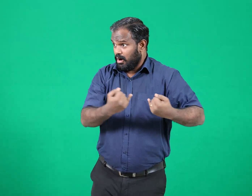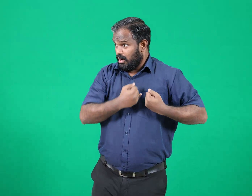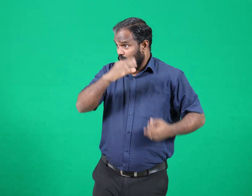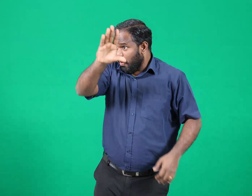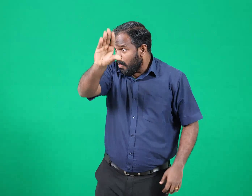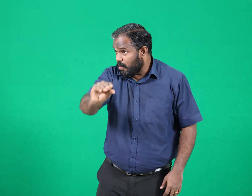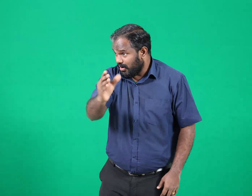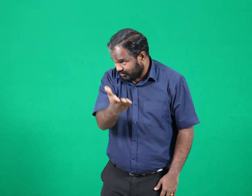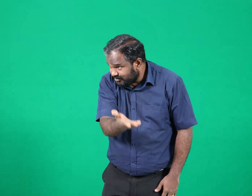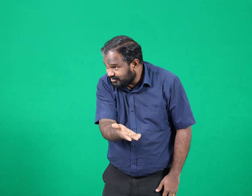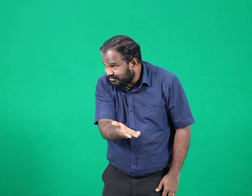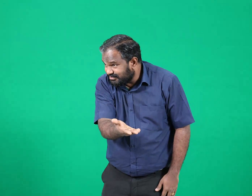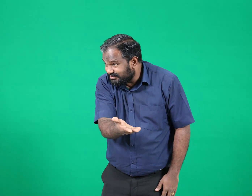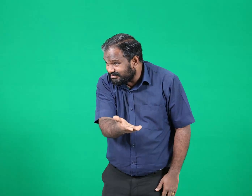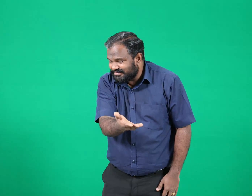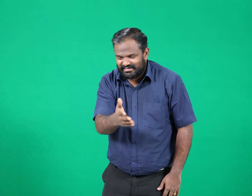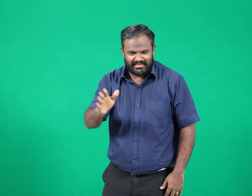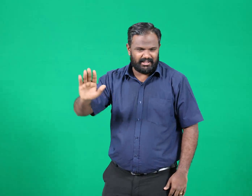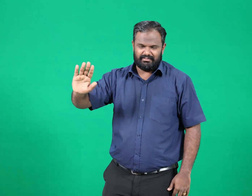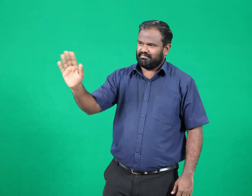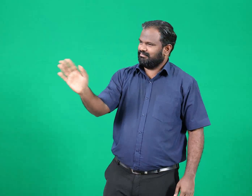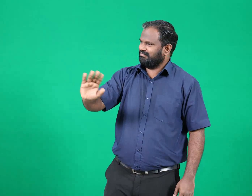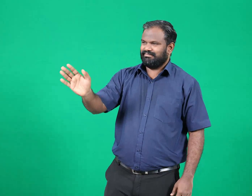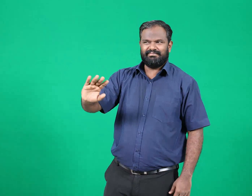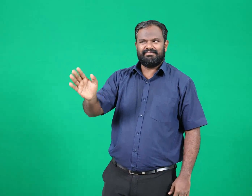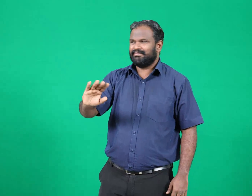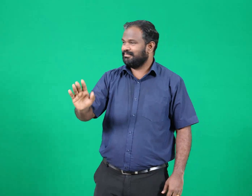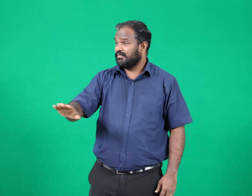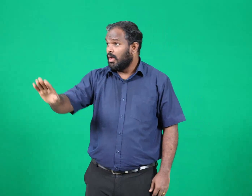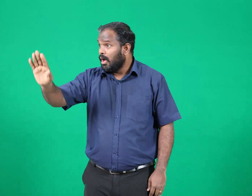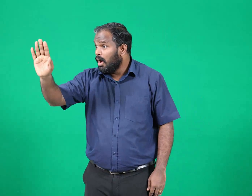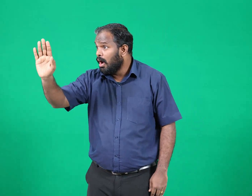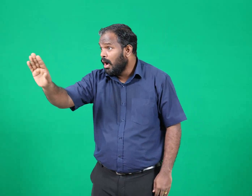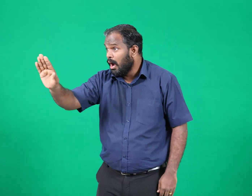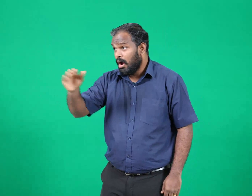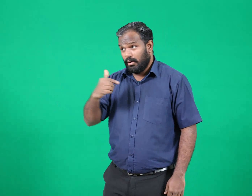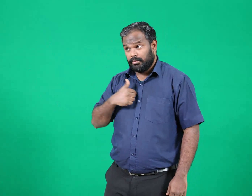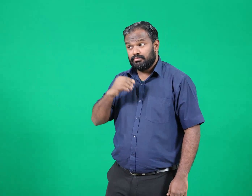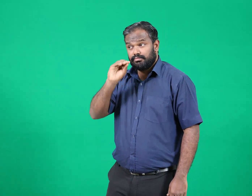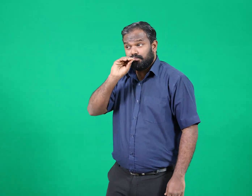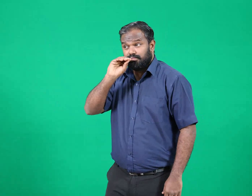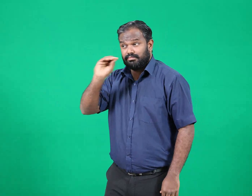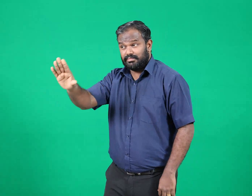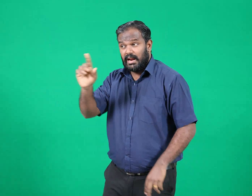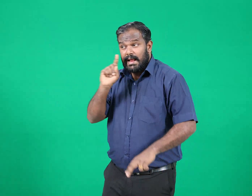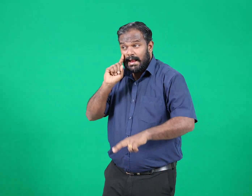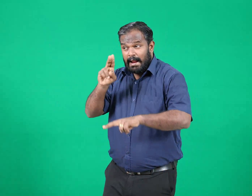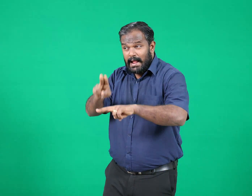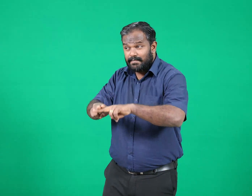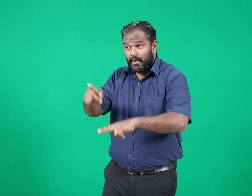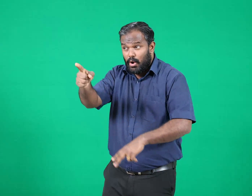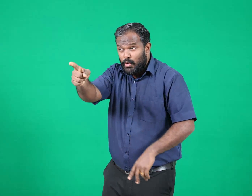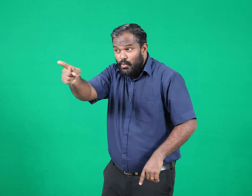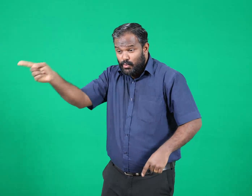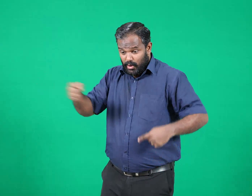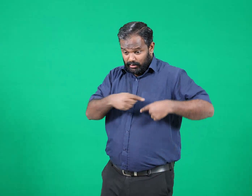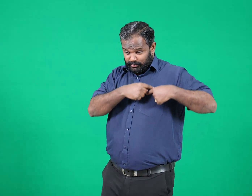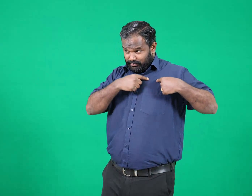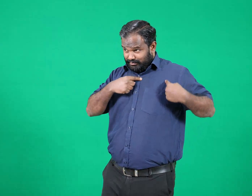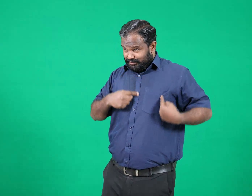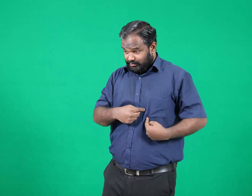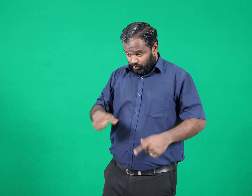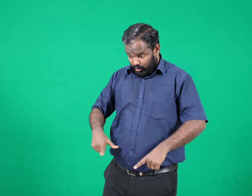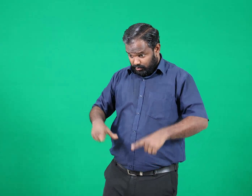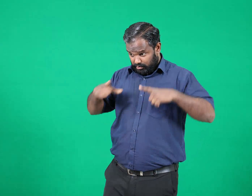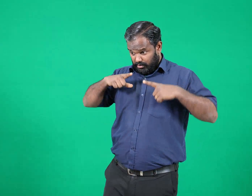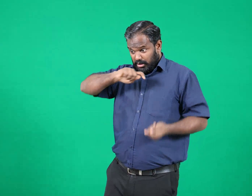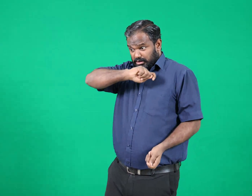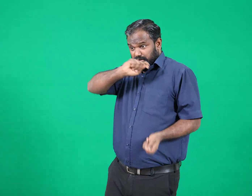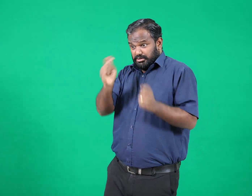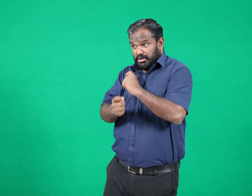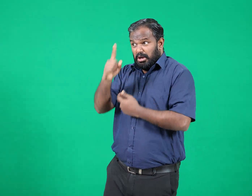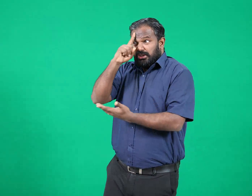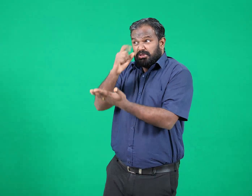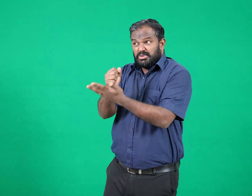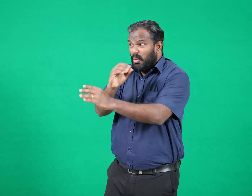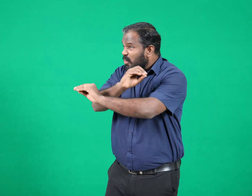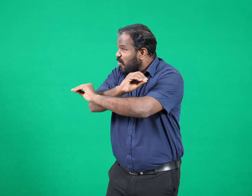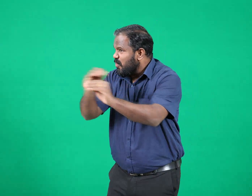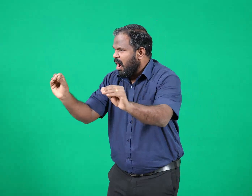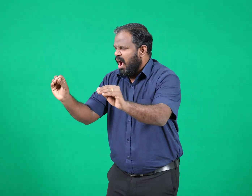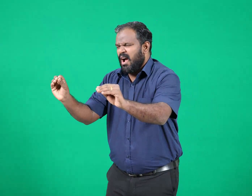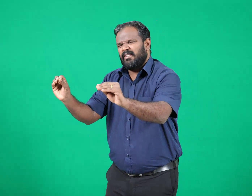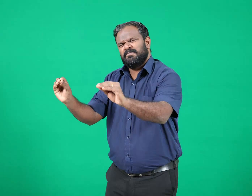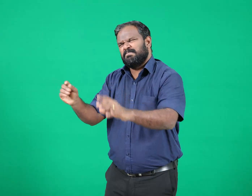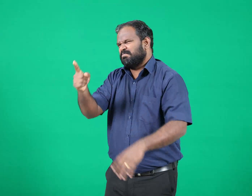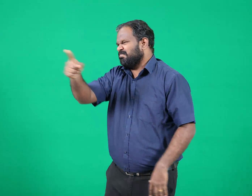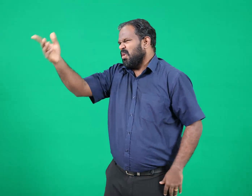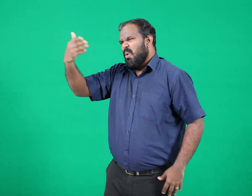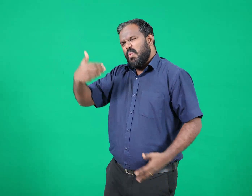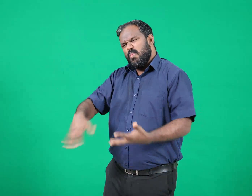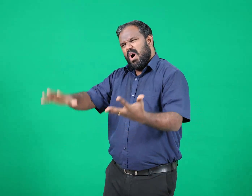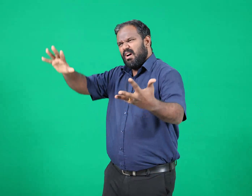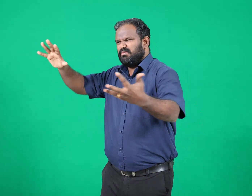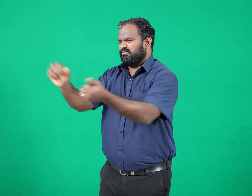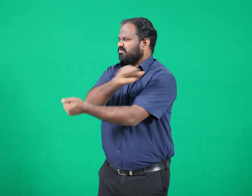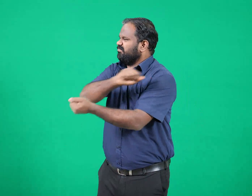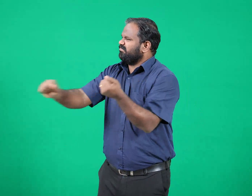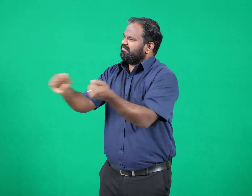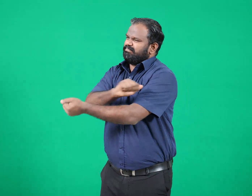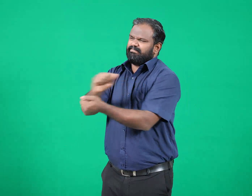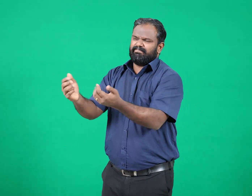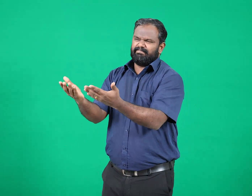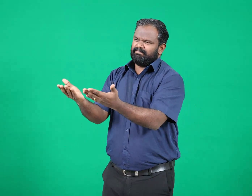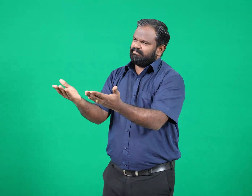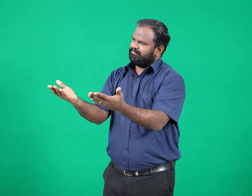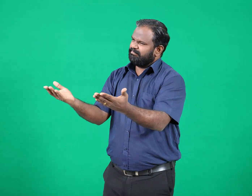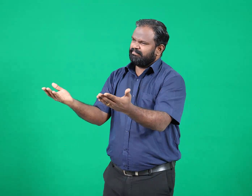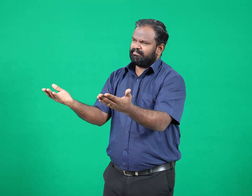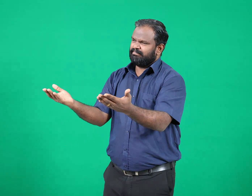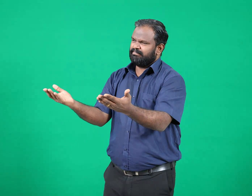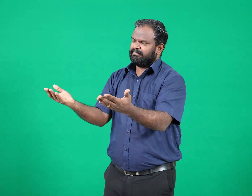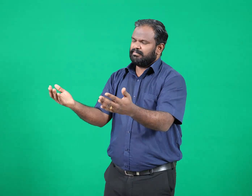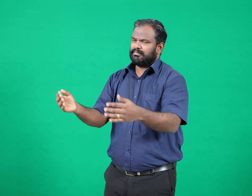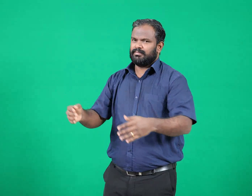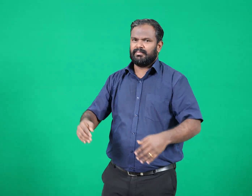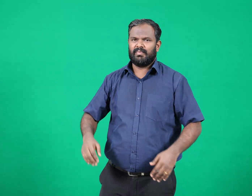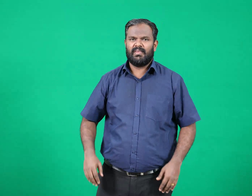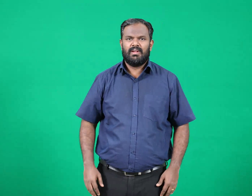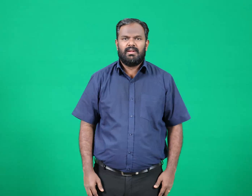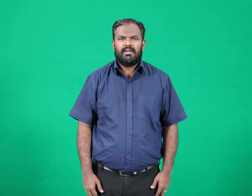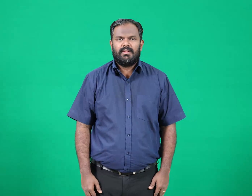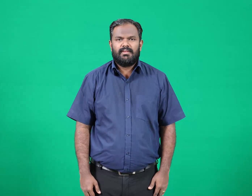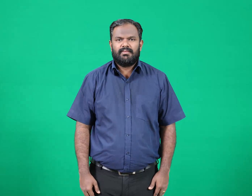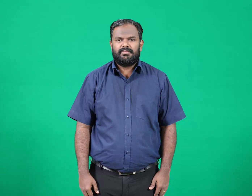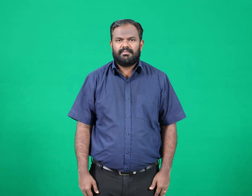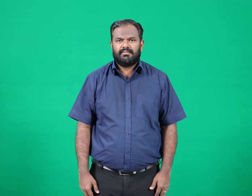No, I tell you. But unless you repent, you too will all perish."